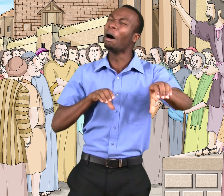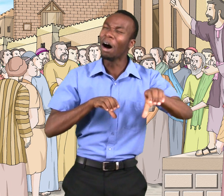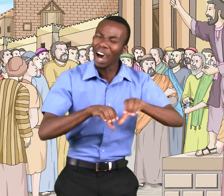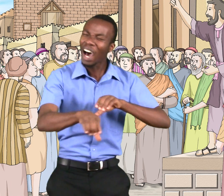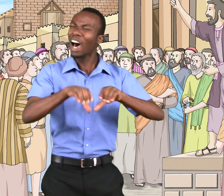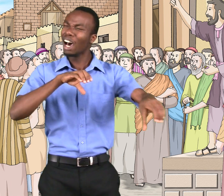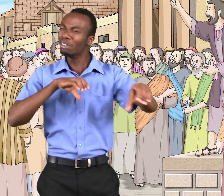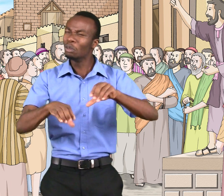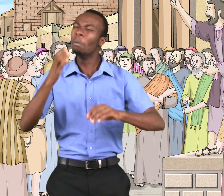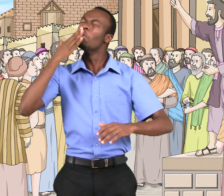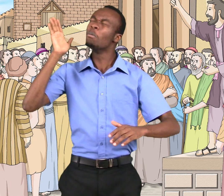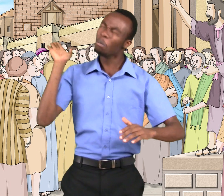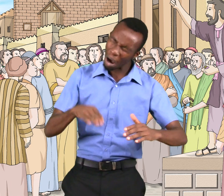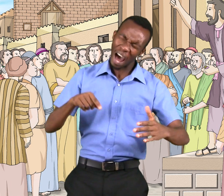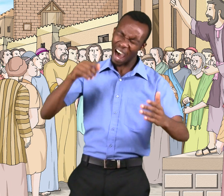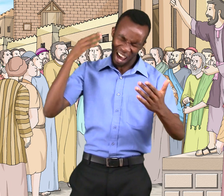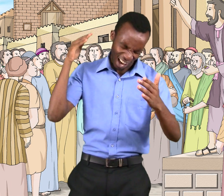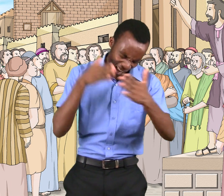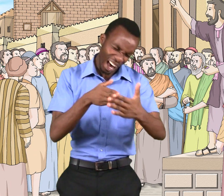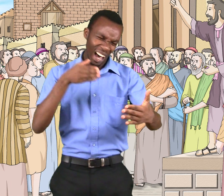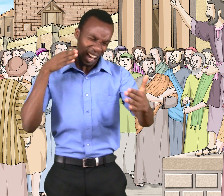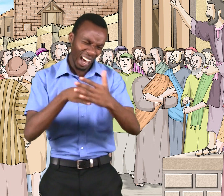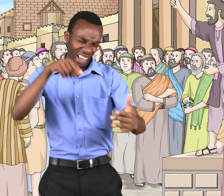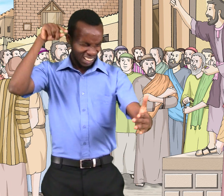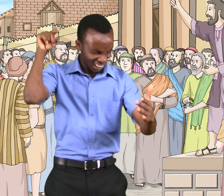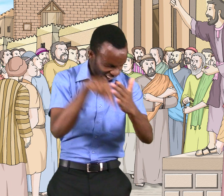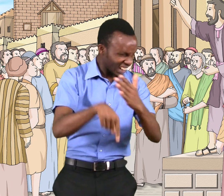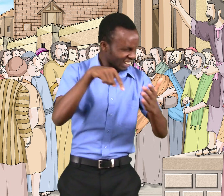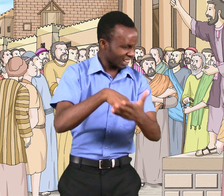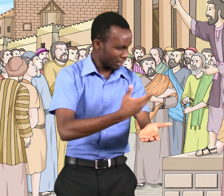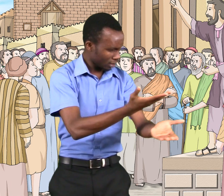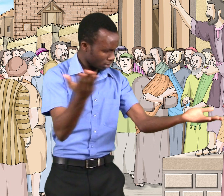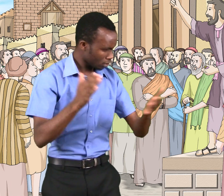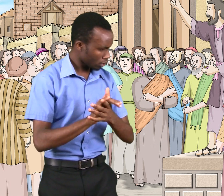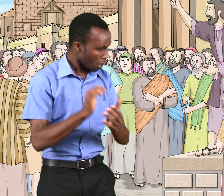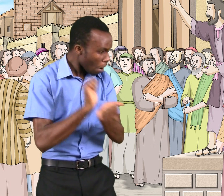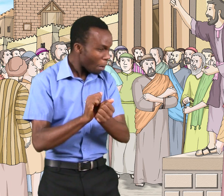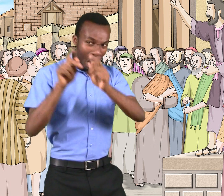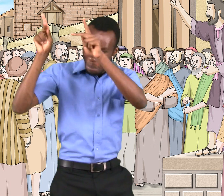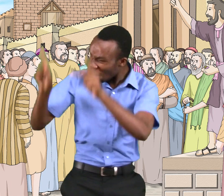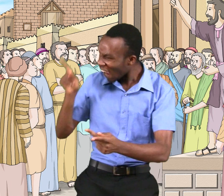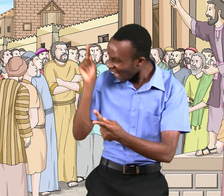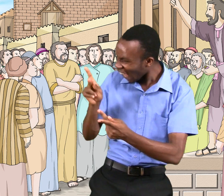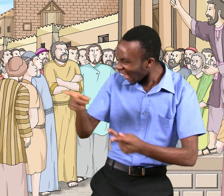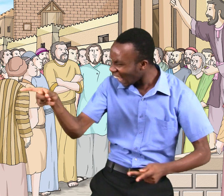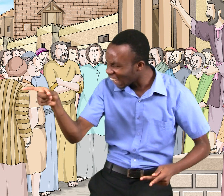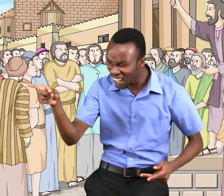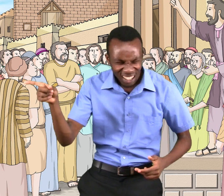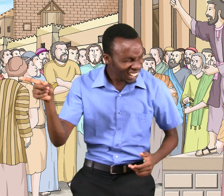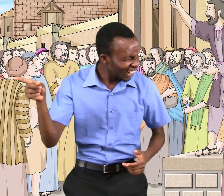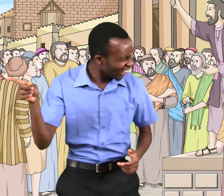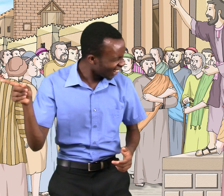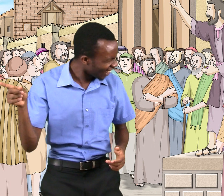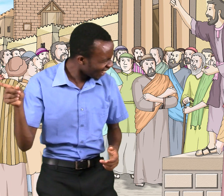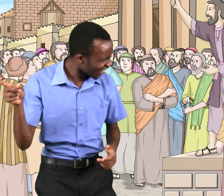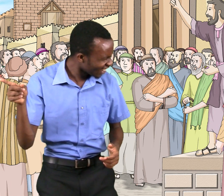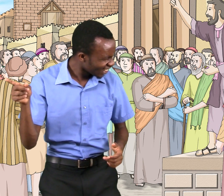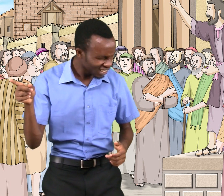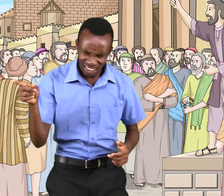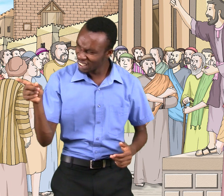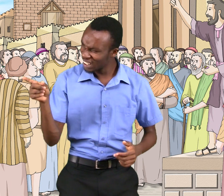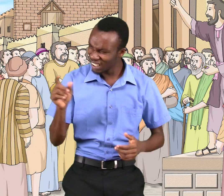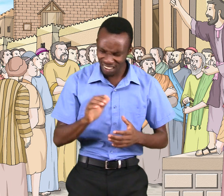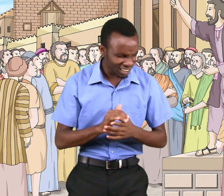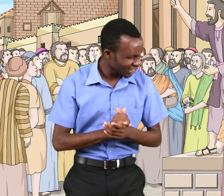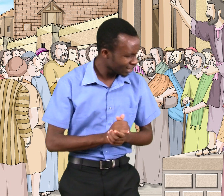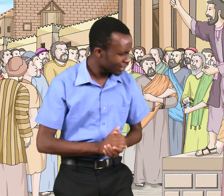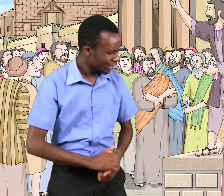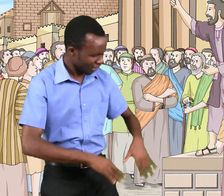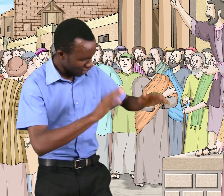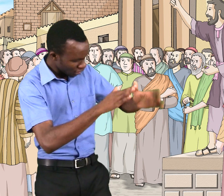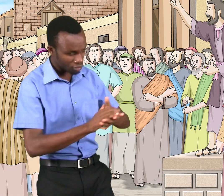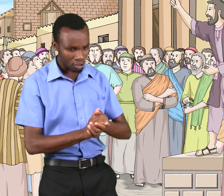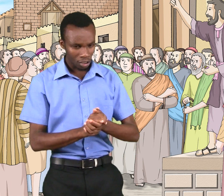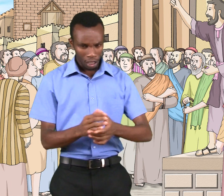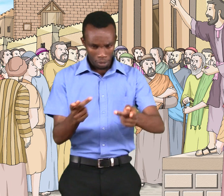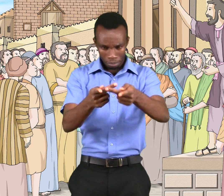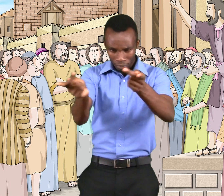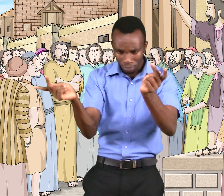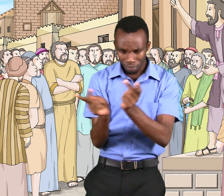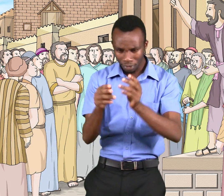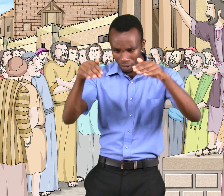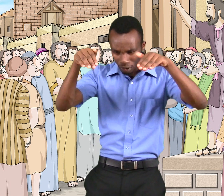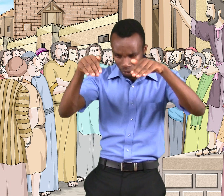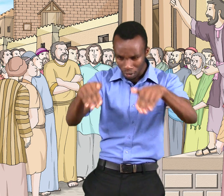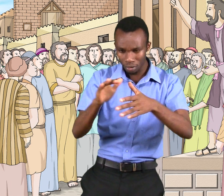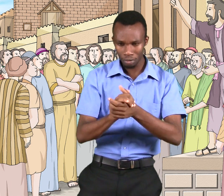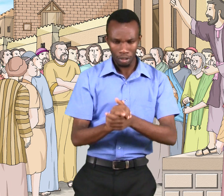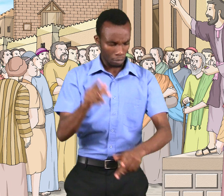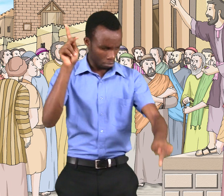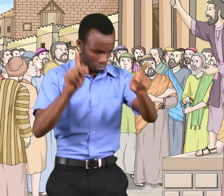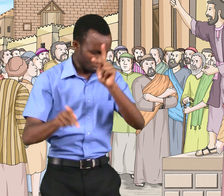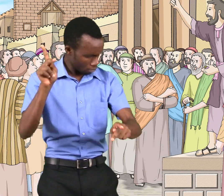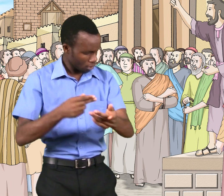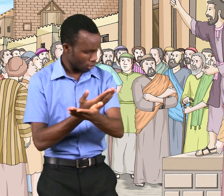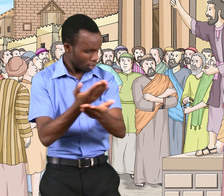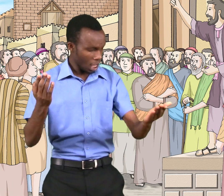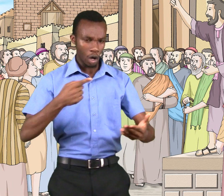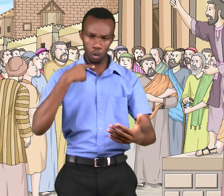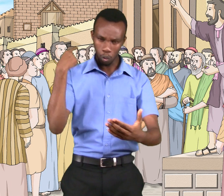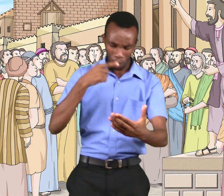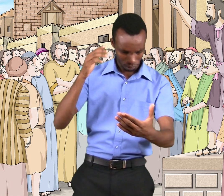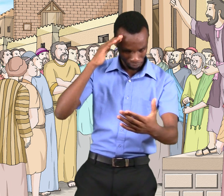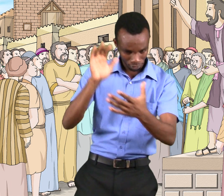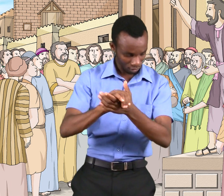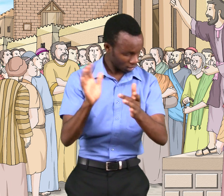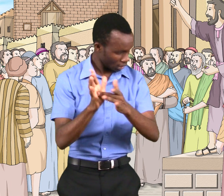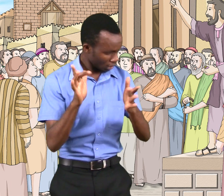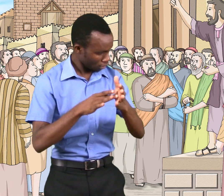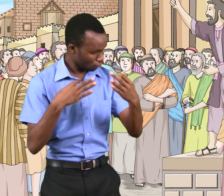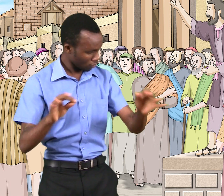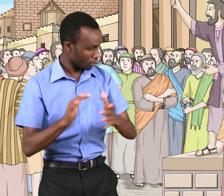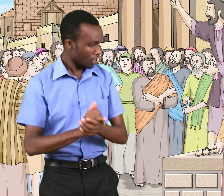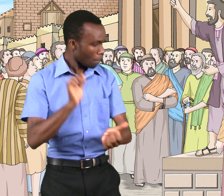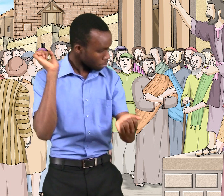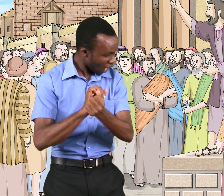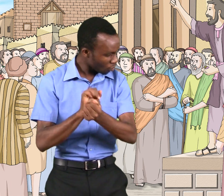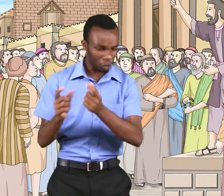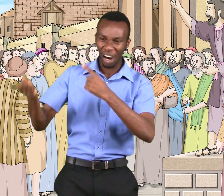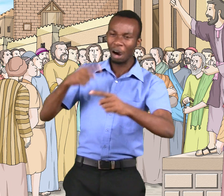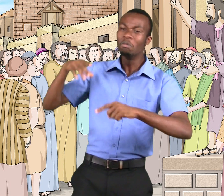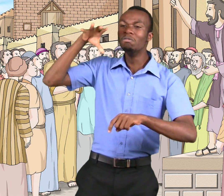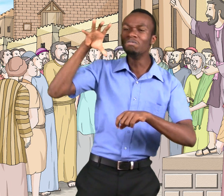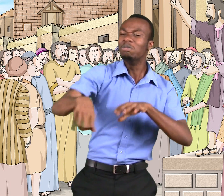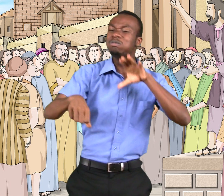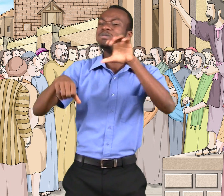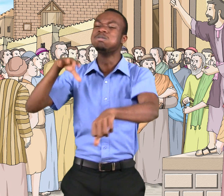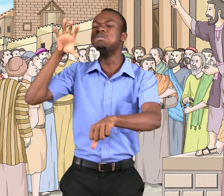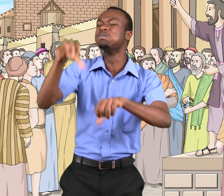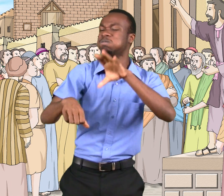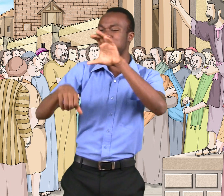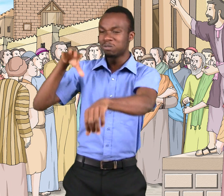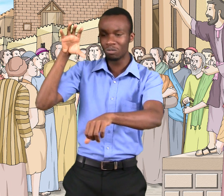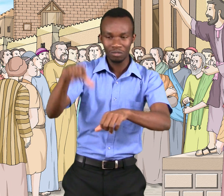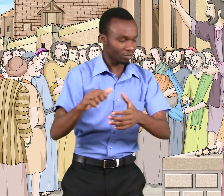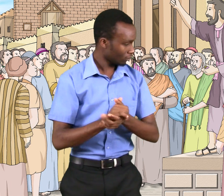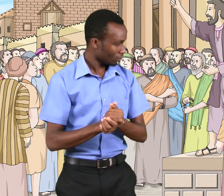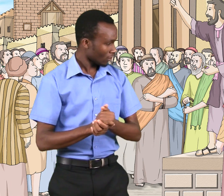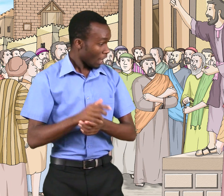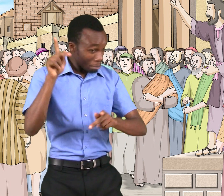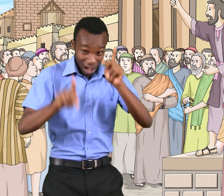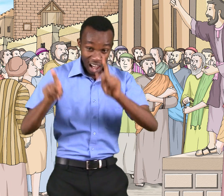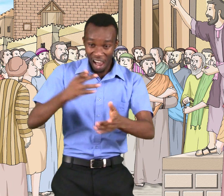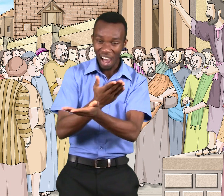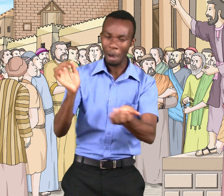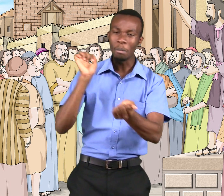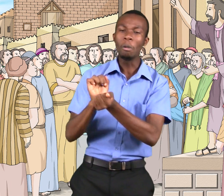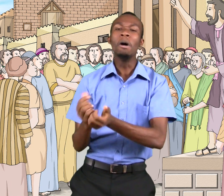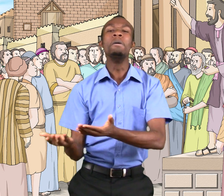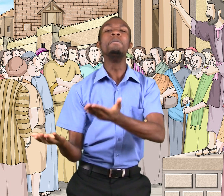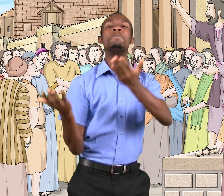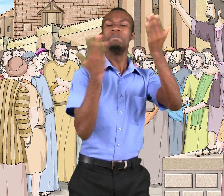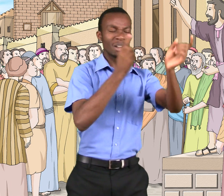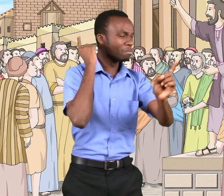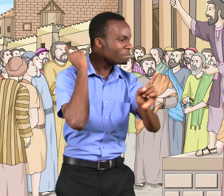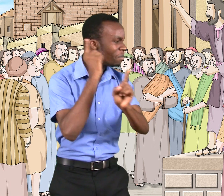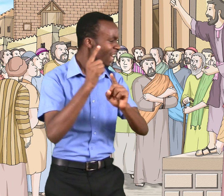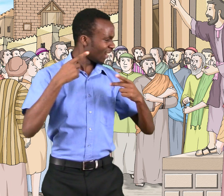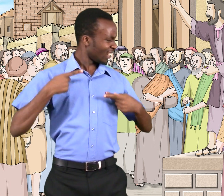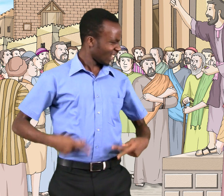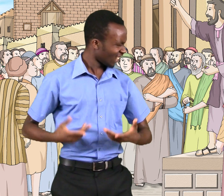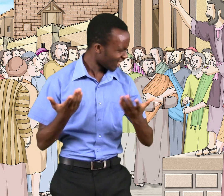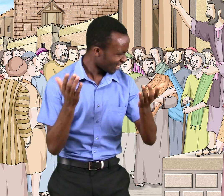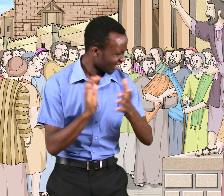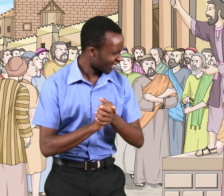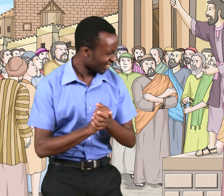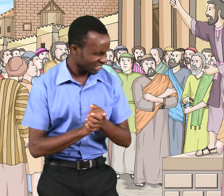And hasn’t he come here to take them as prisoners to the chief priests?”